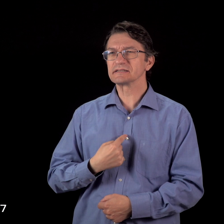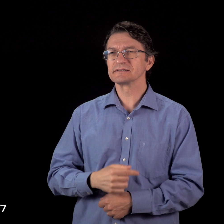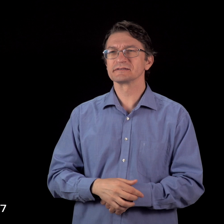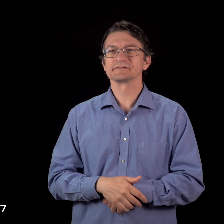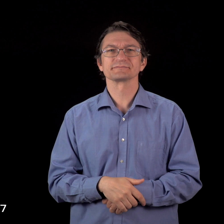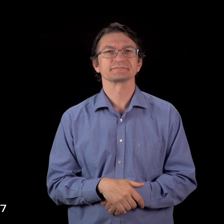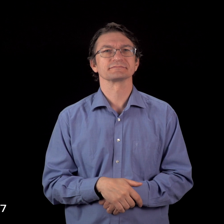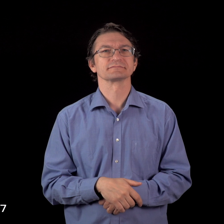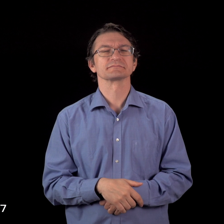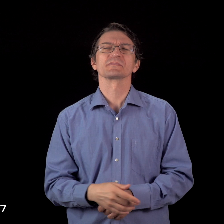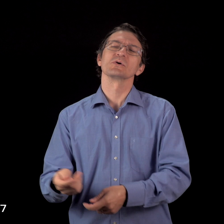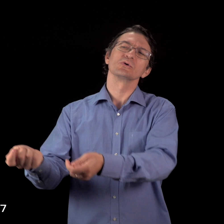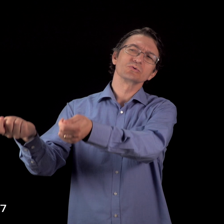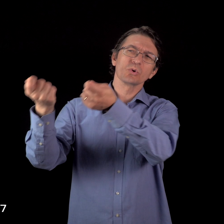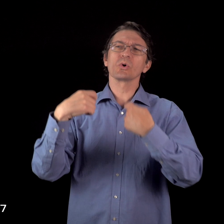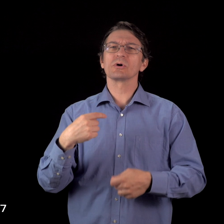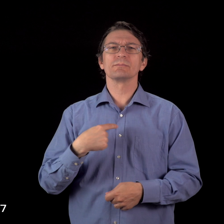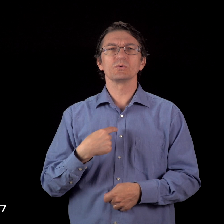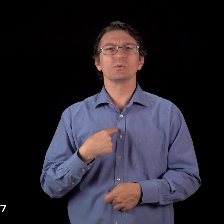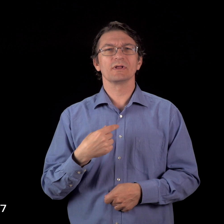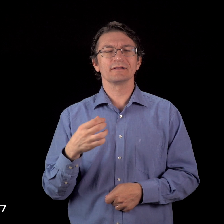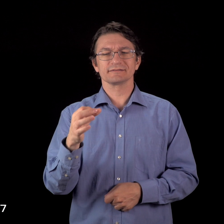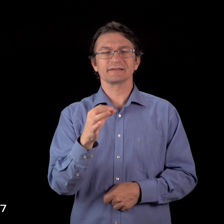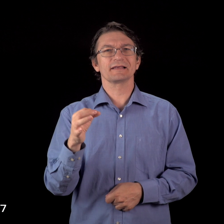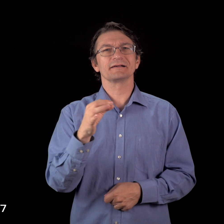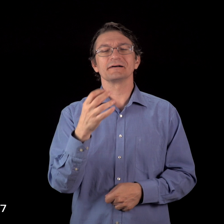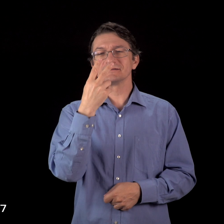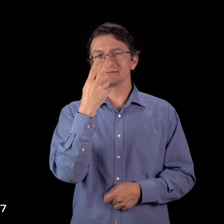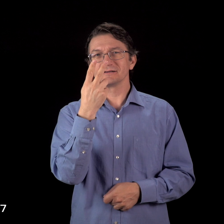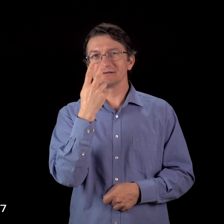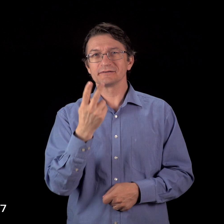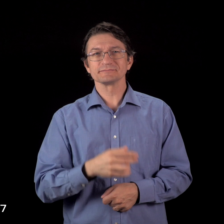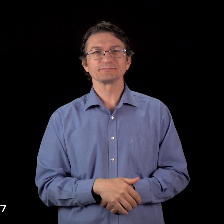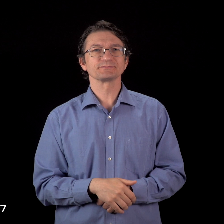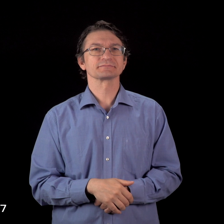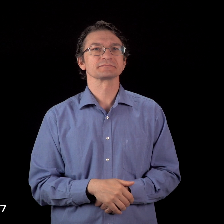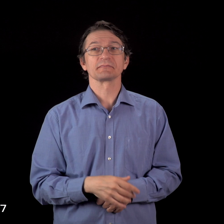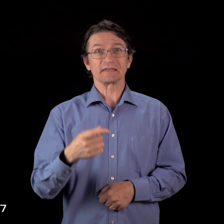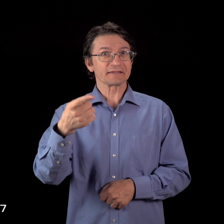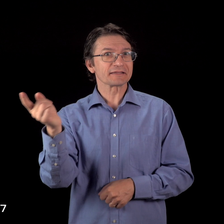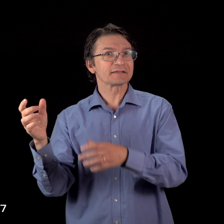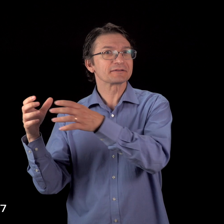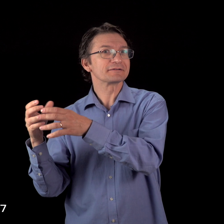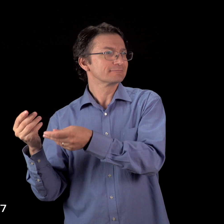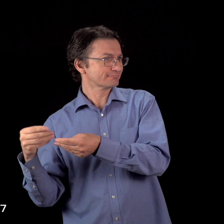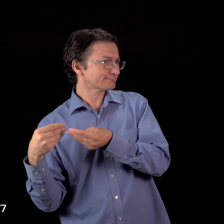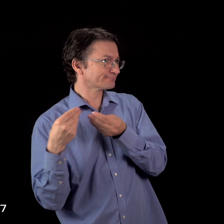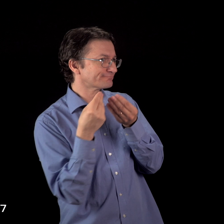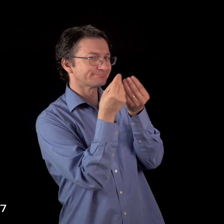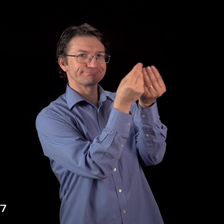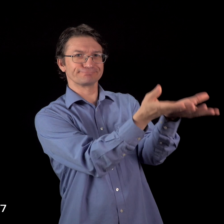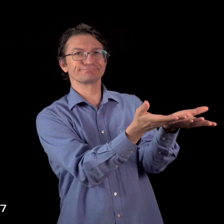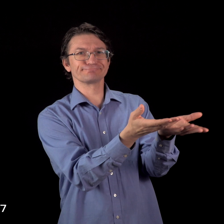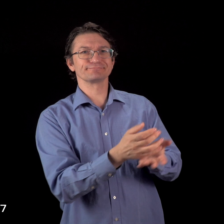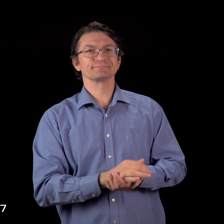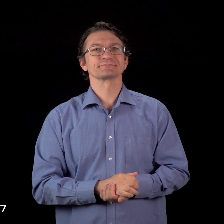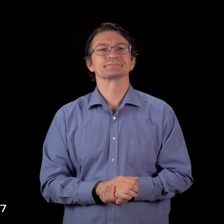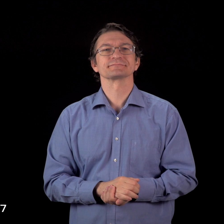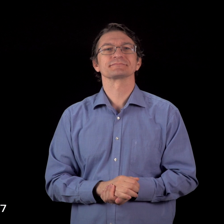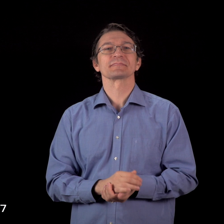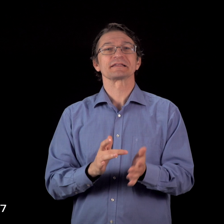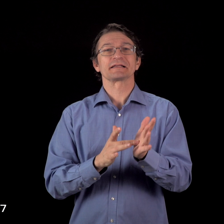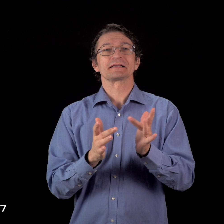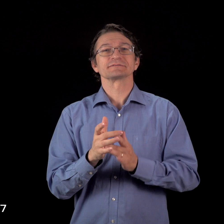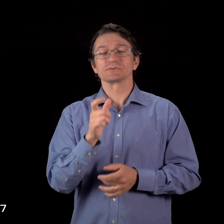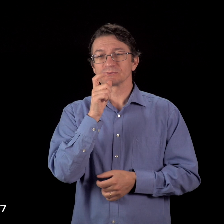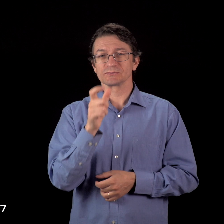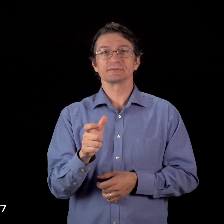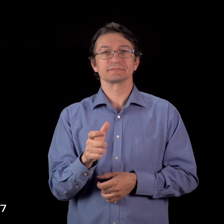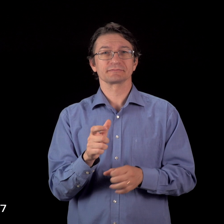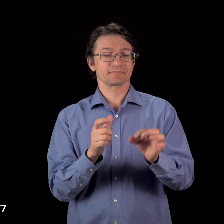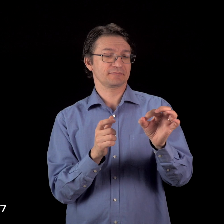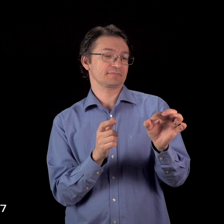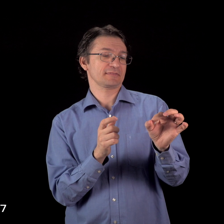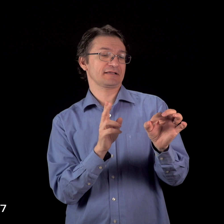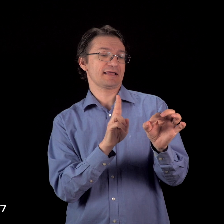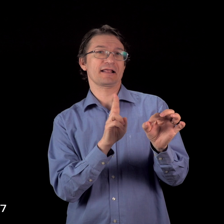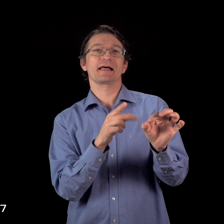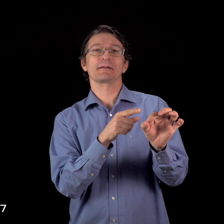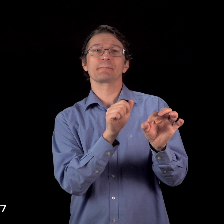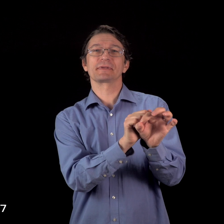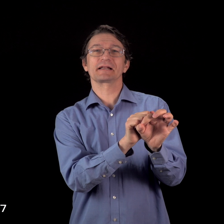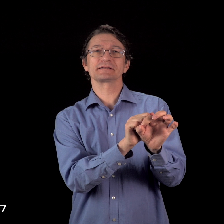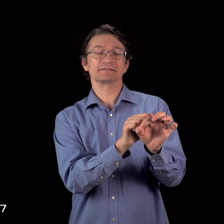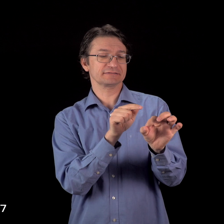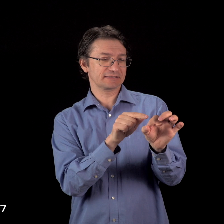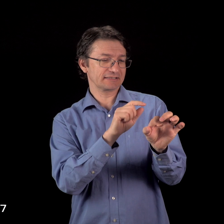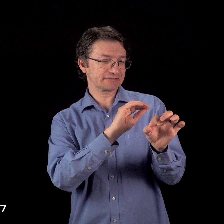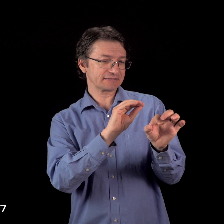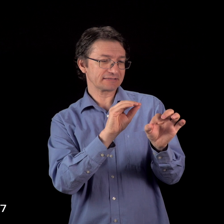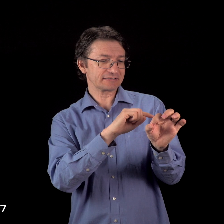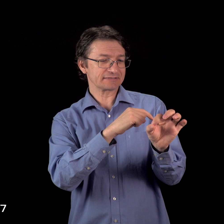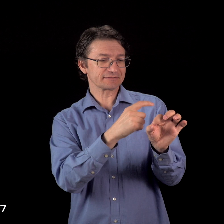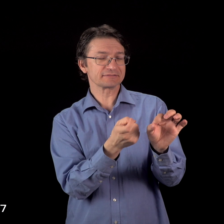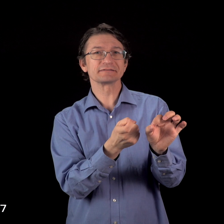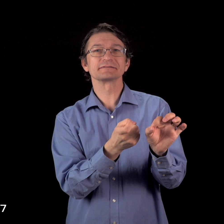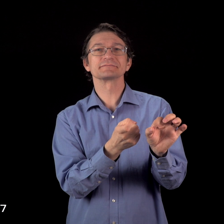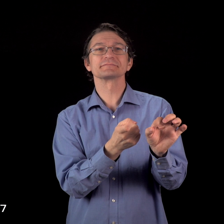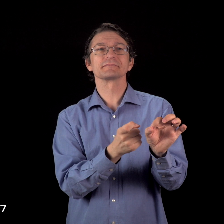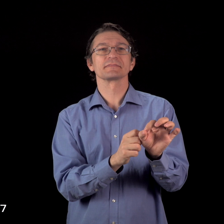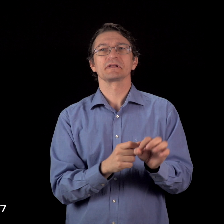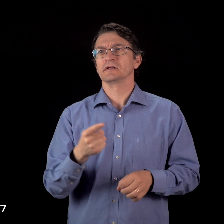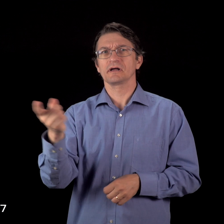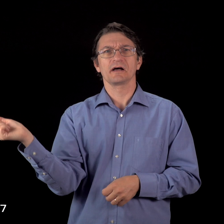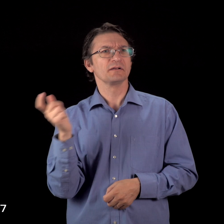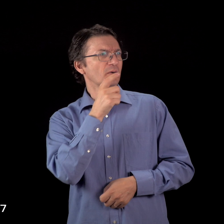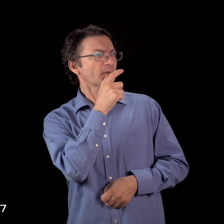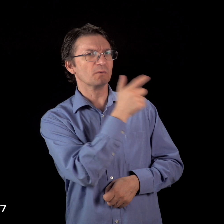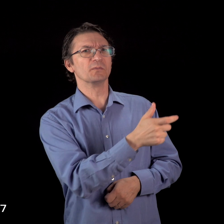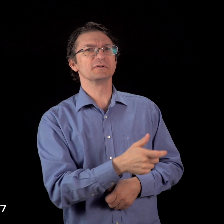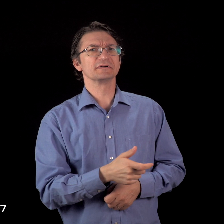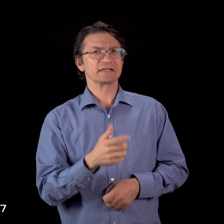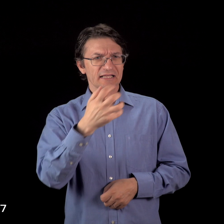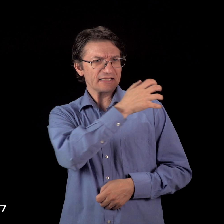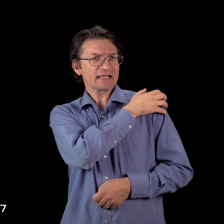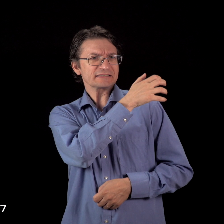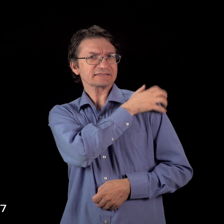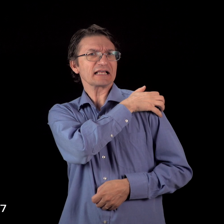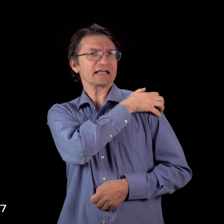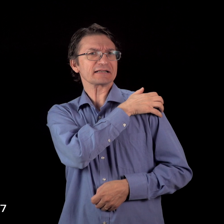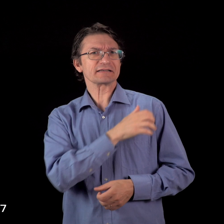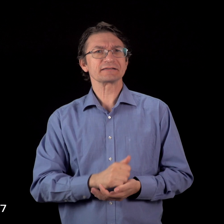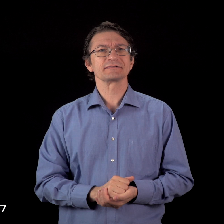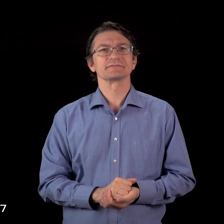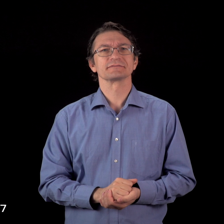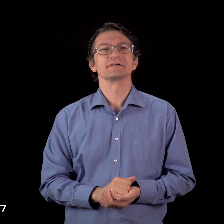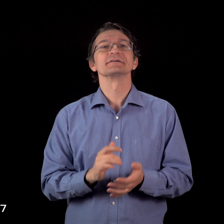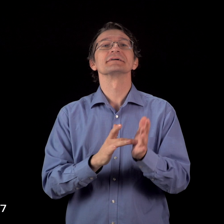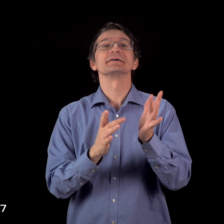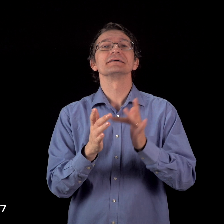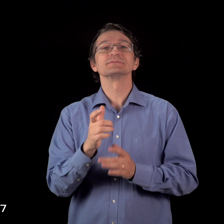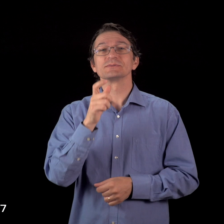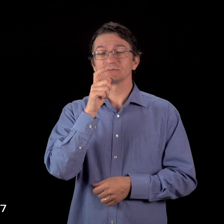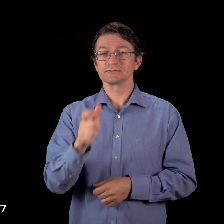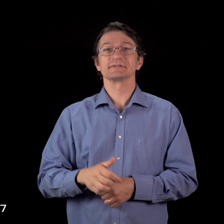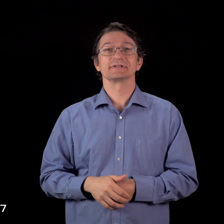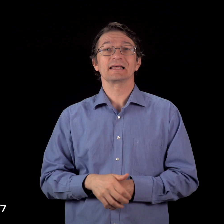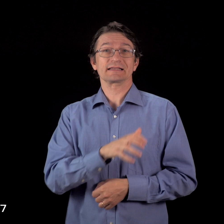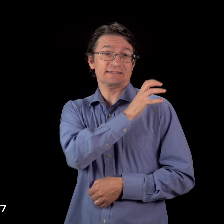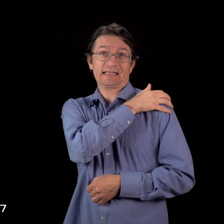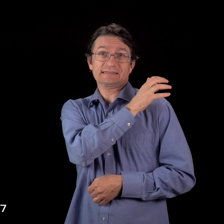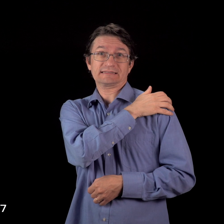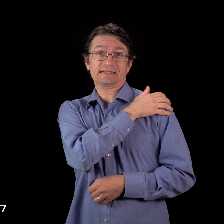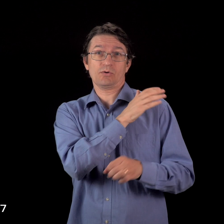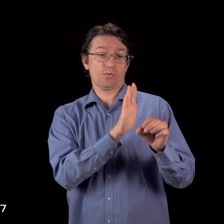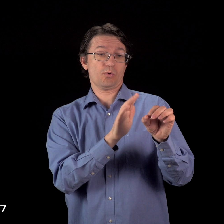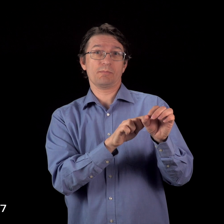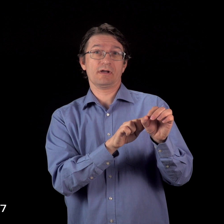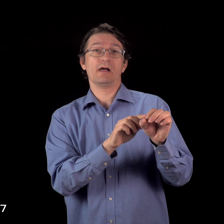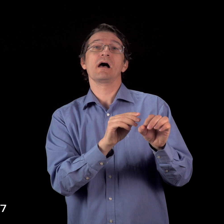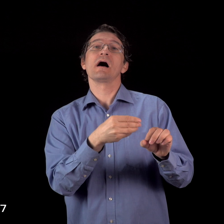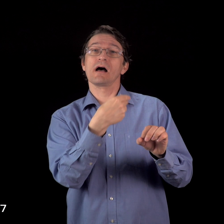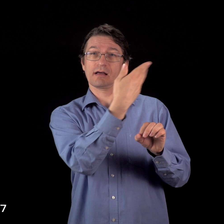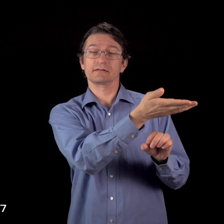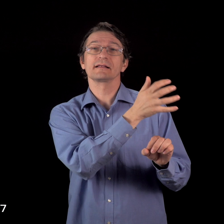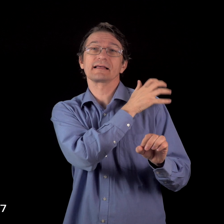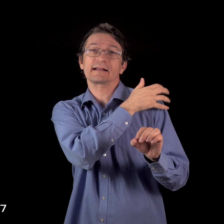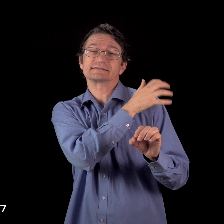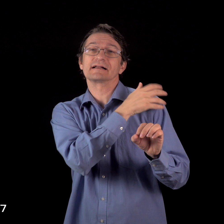So they brought it, and He asked them, “Whose image is this? And whose inscription?” “Caesar’s,” they answered.